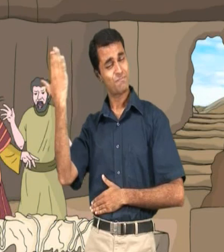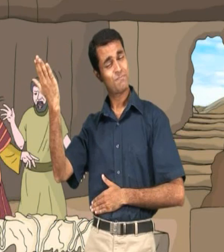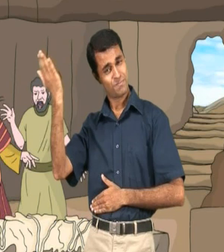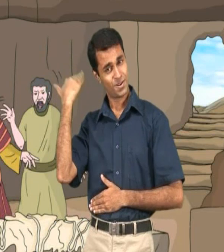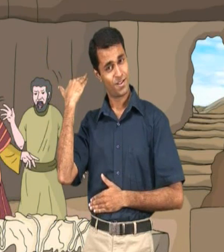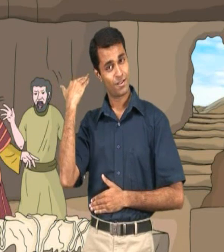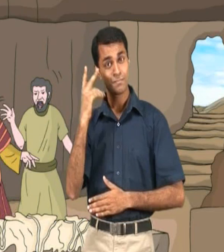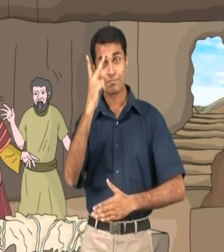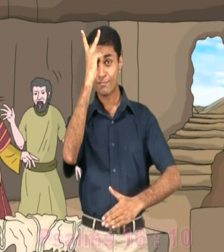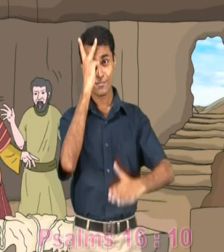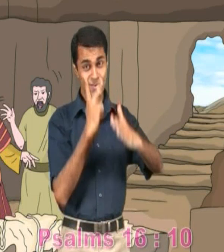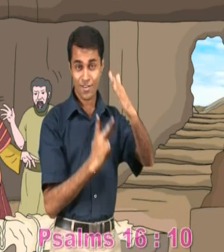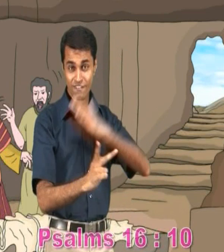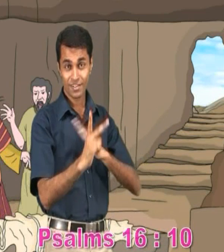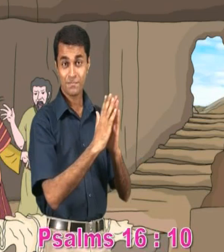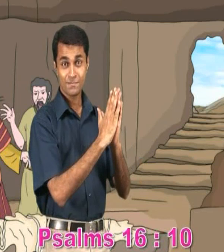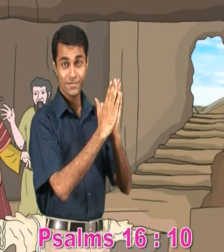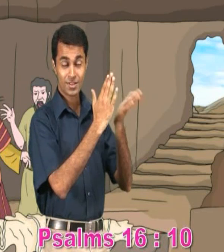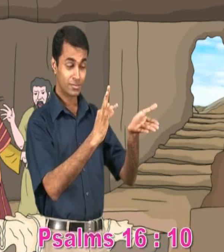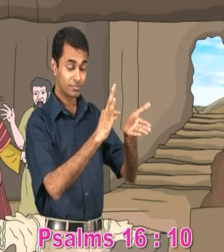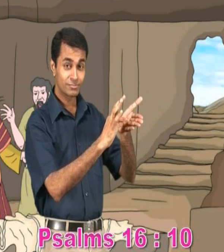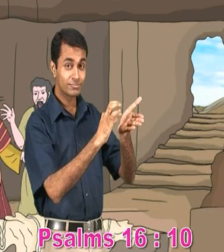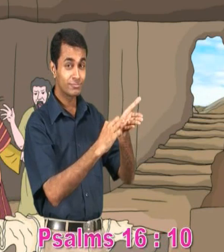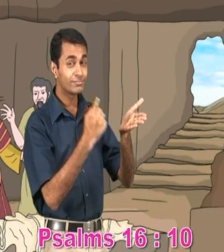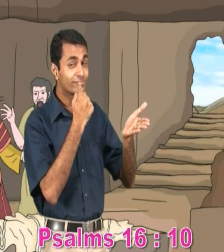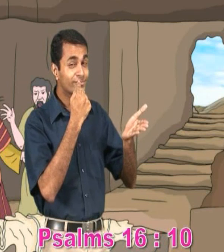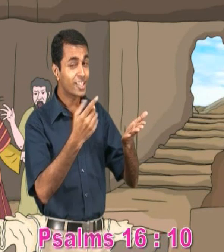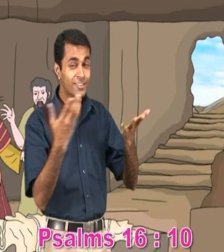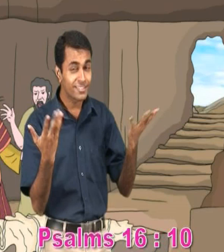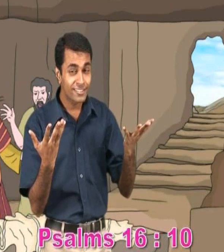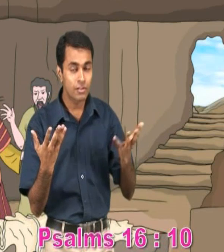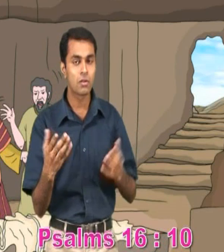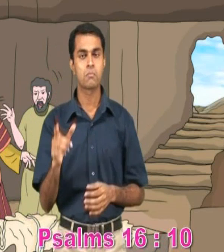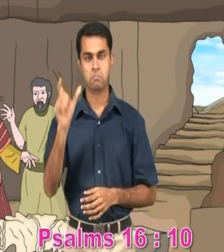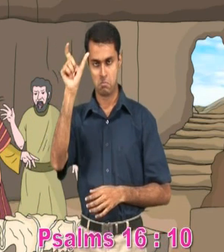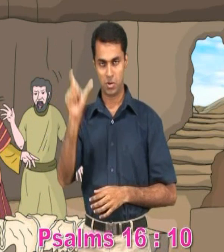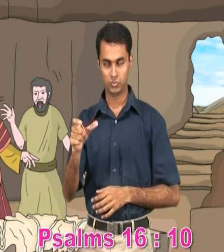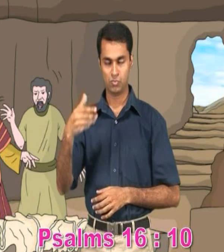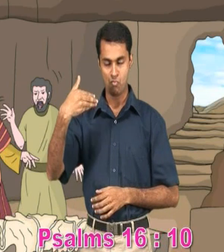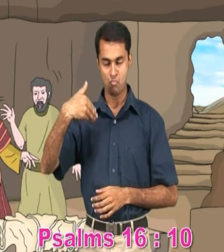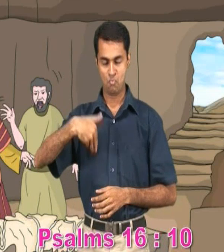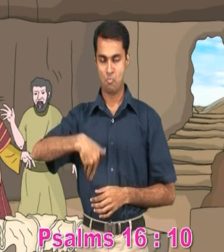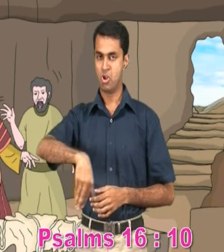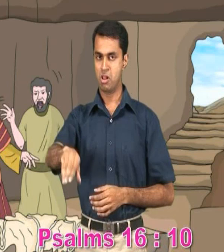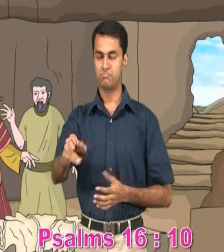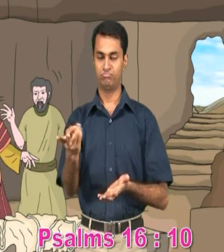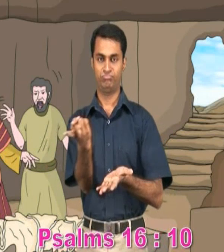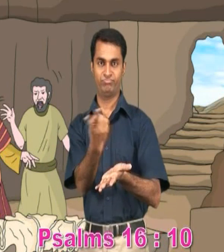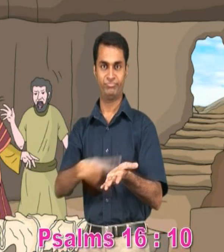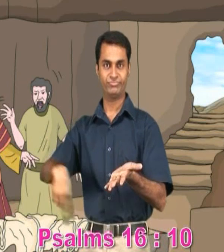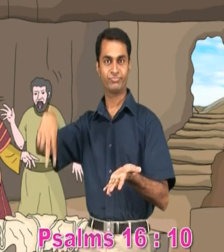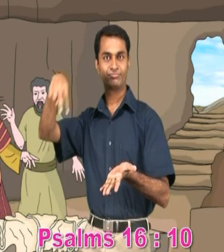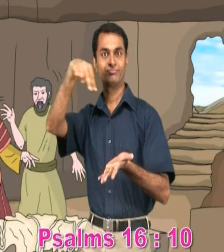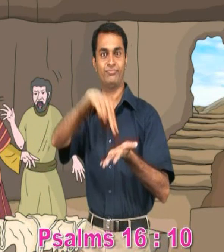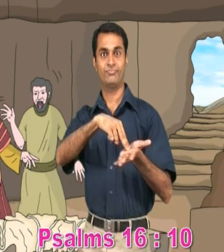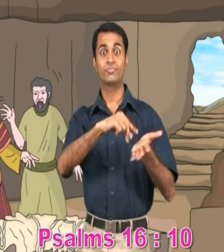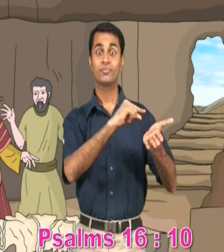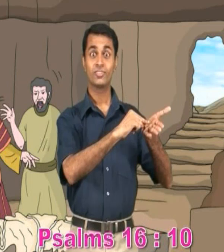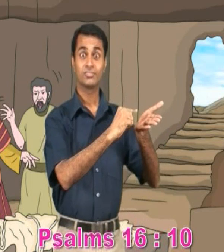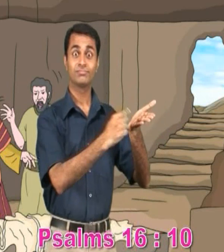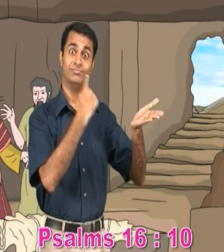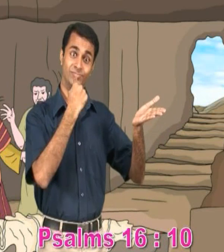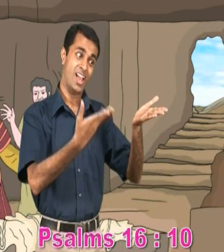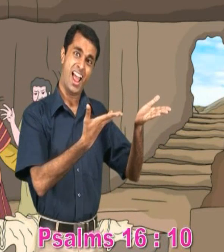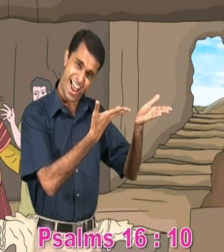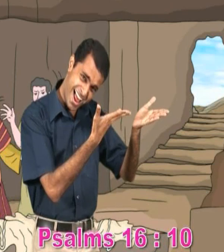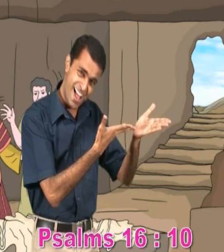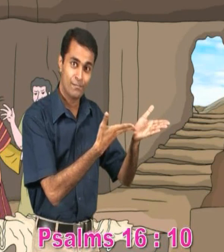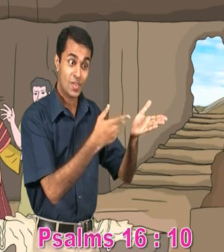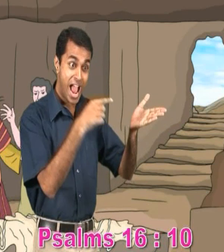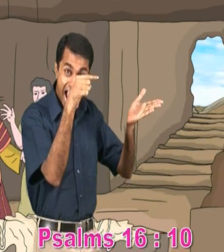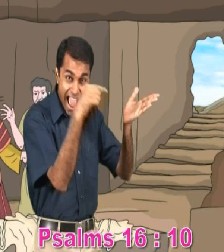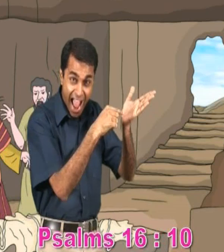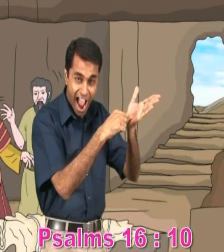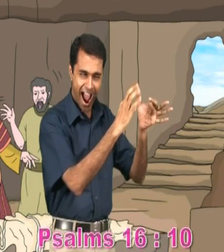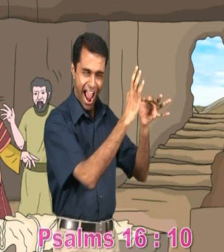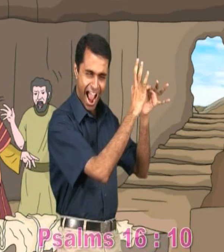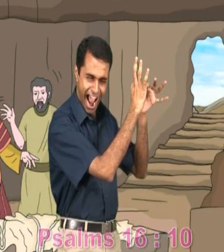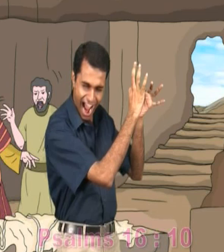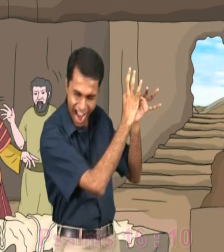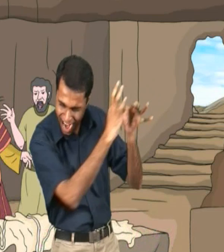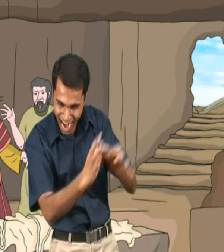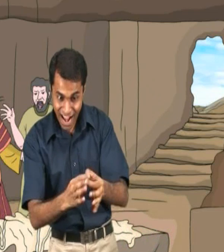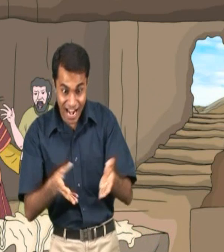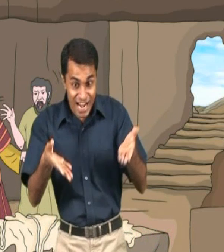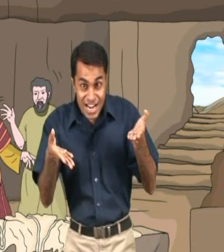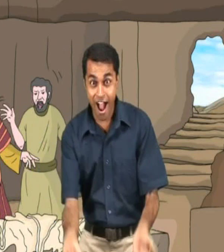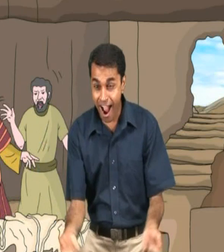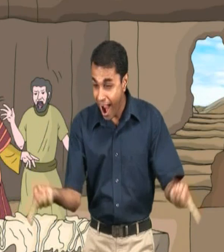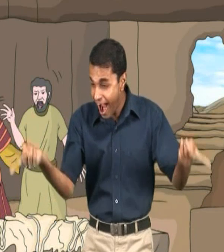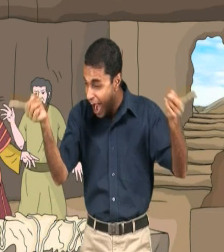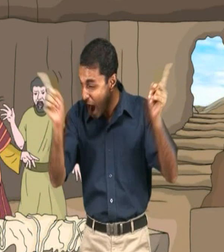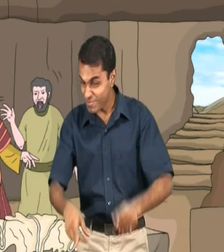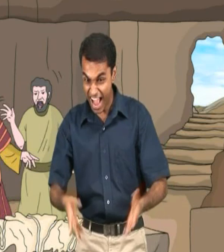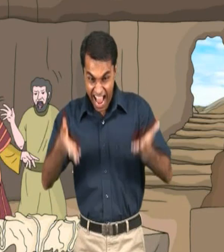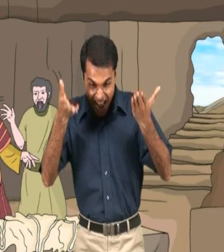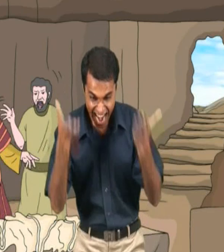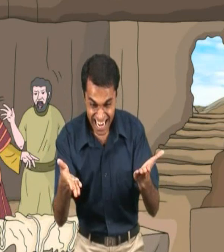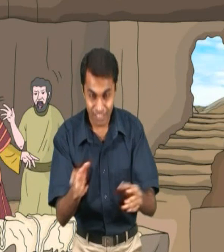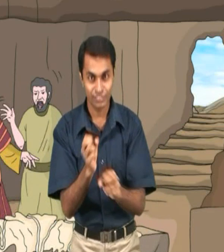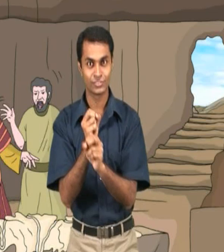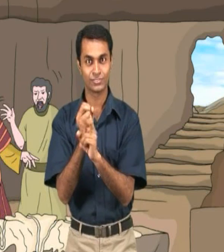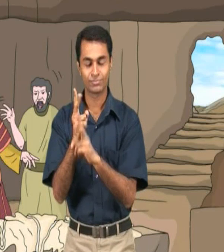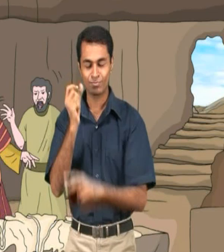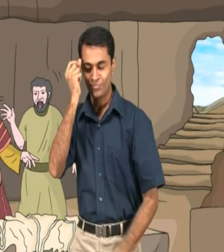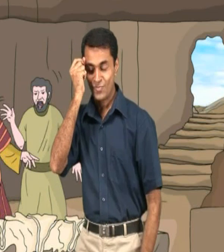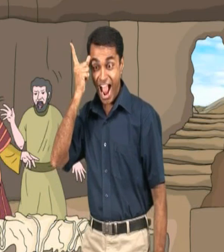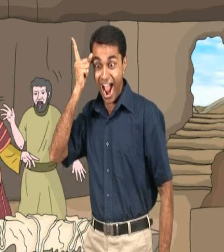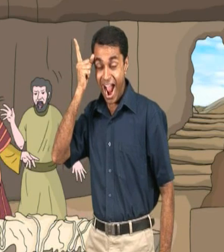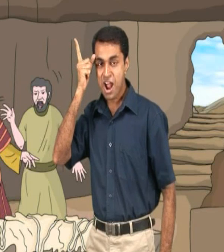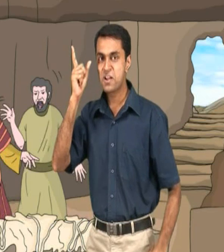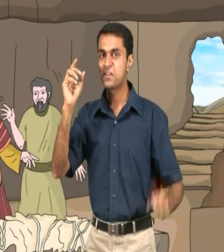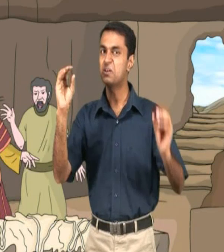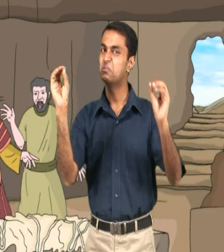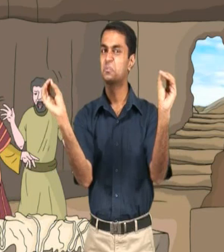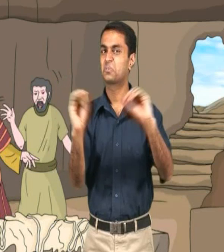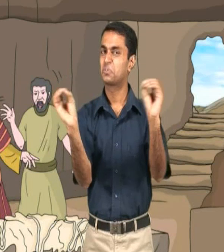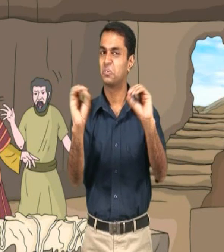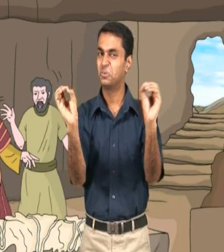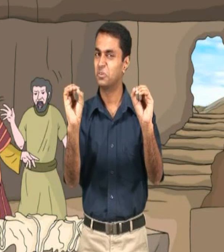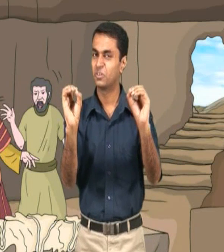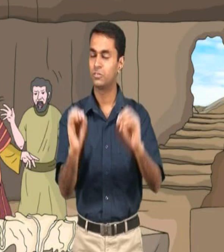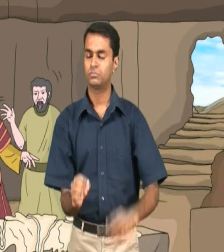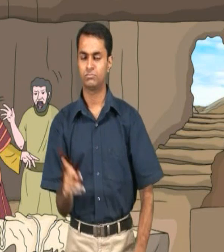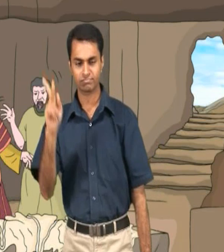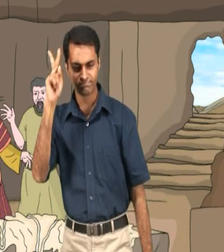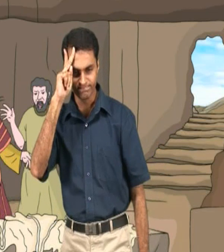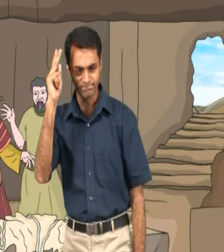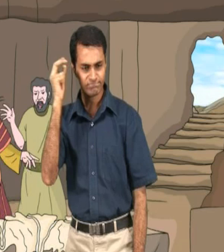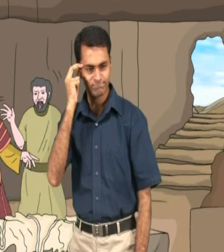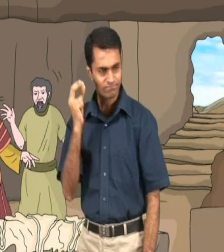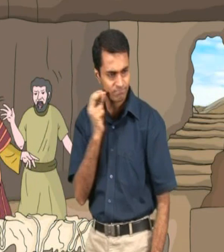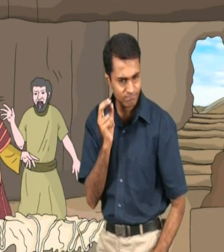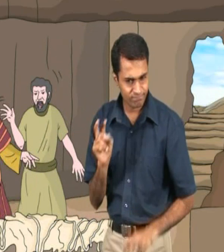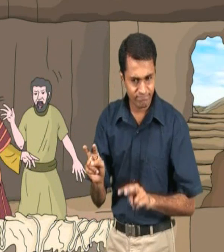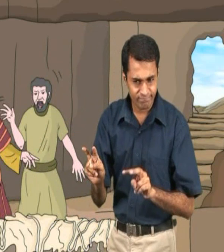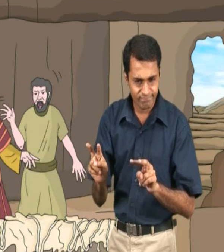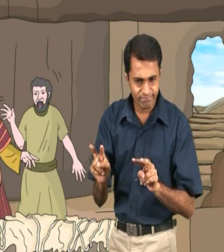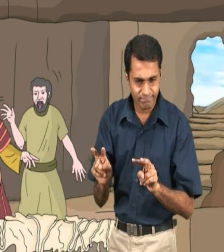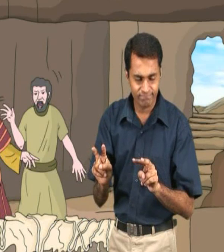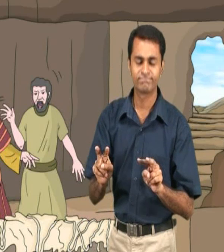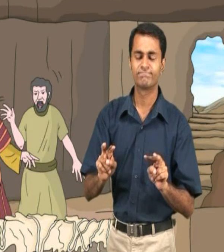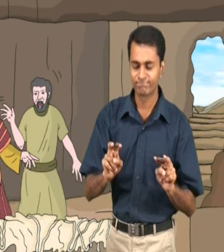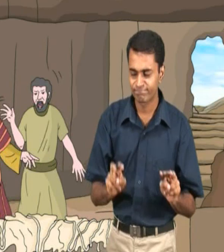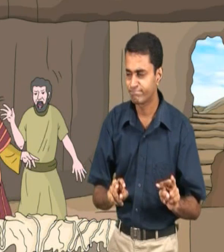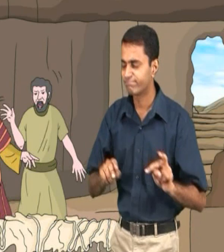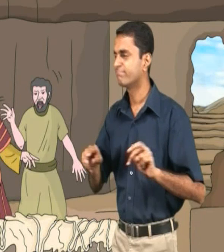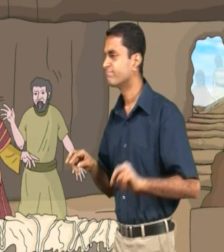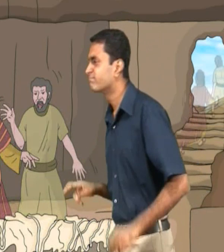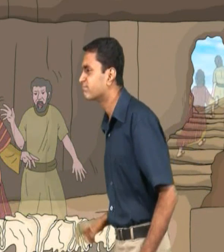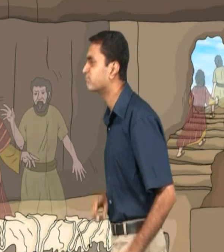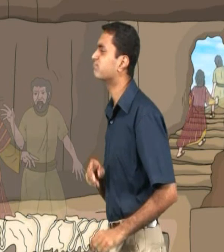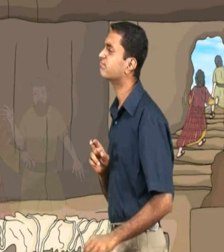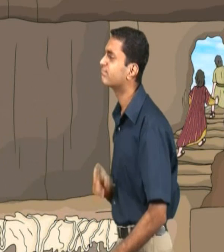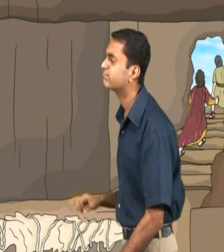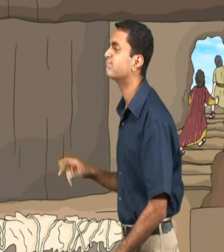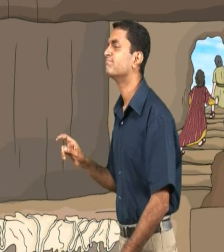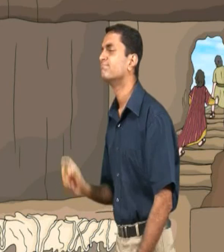For they still did not understand from the Scripture that Jesus had to rise from the dead.